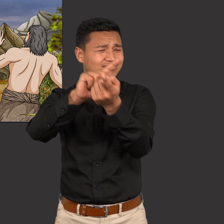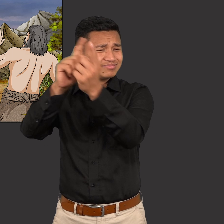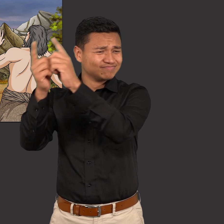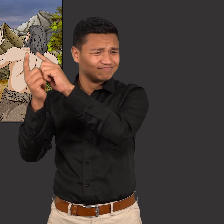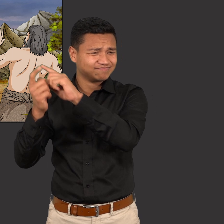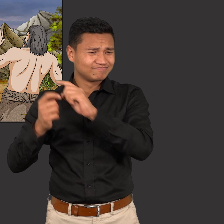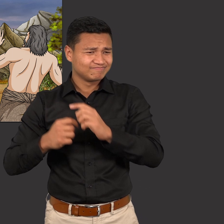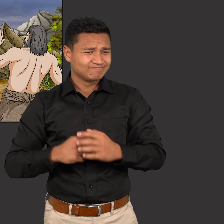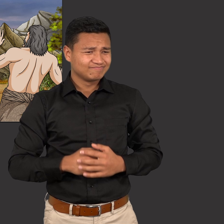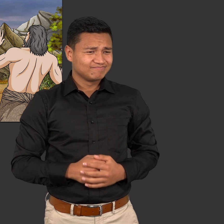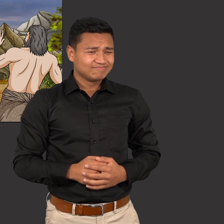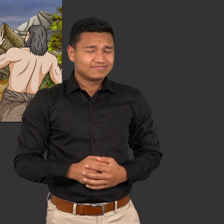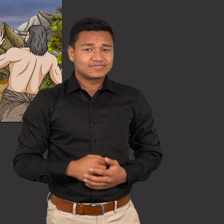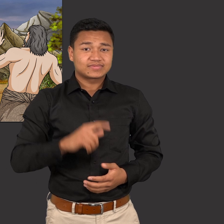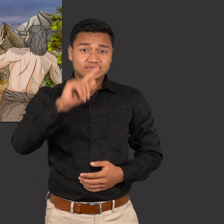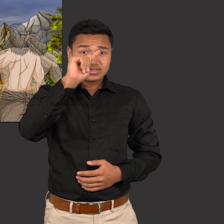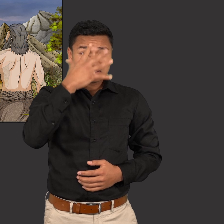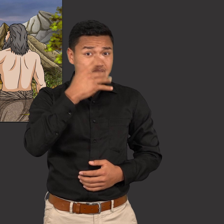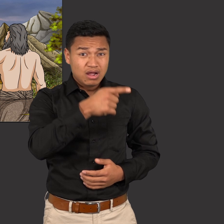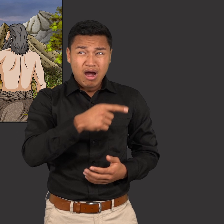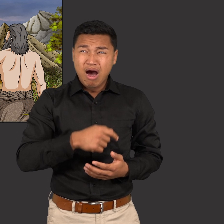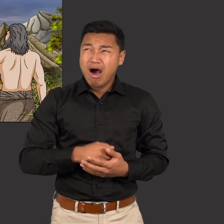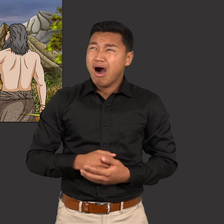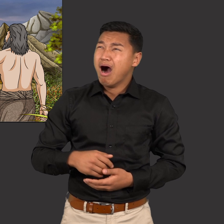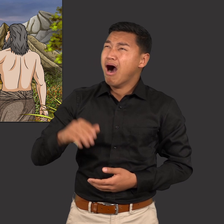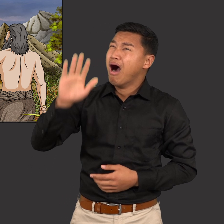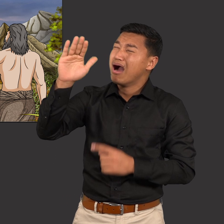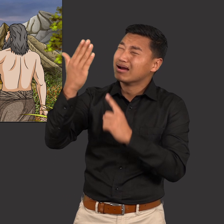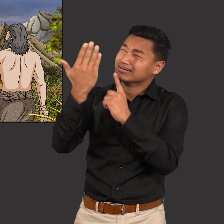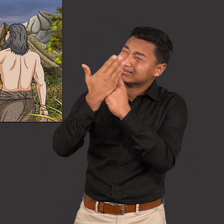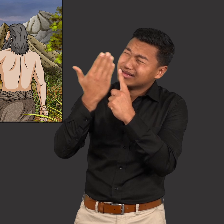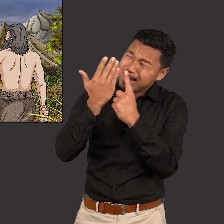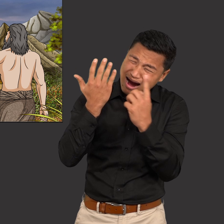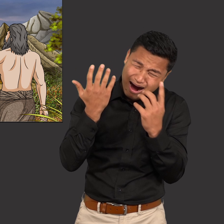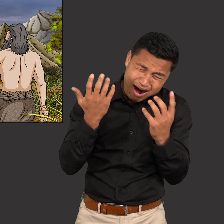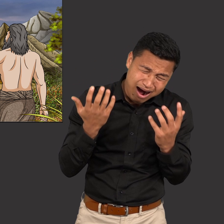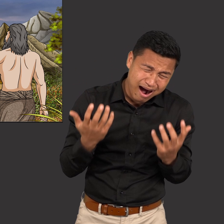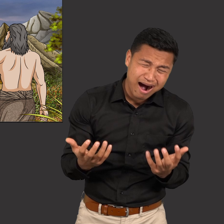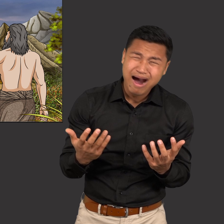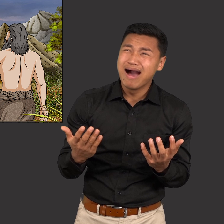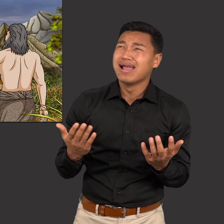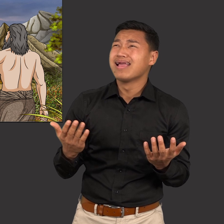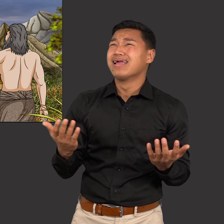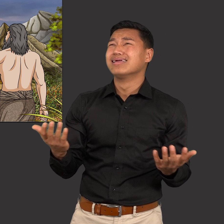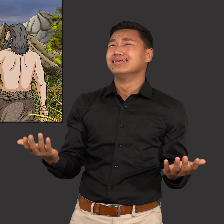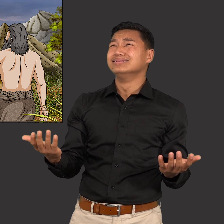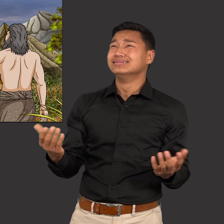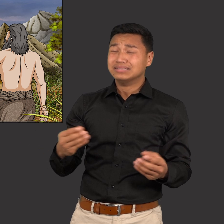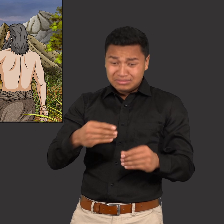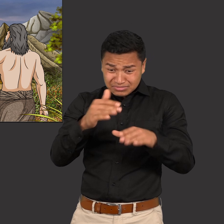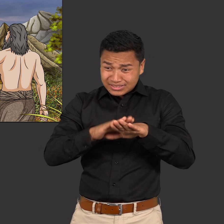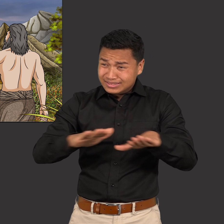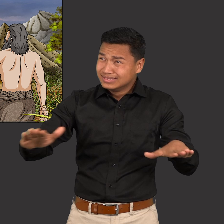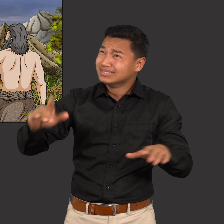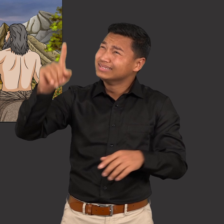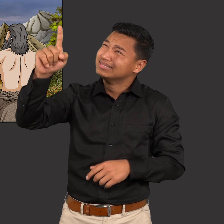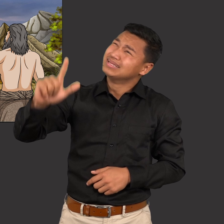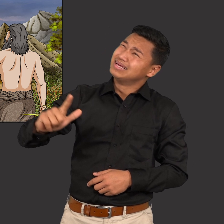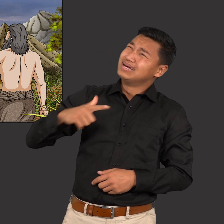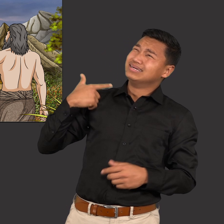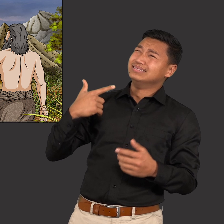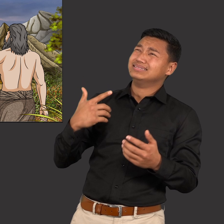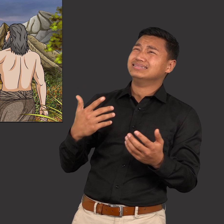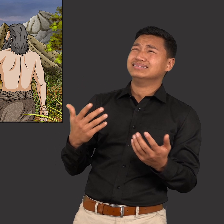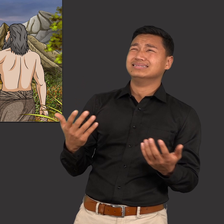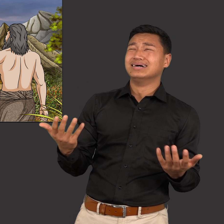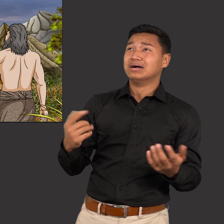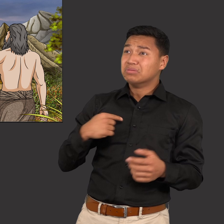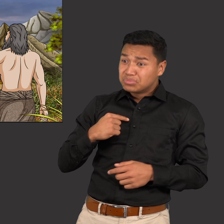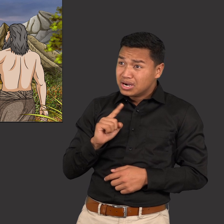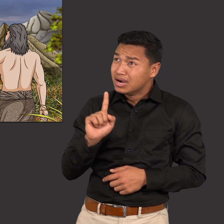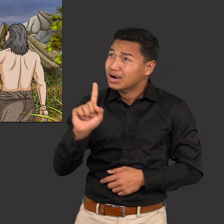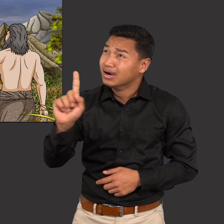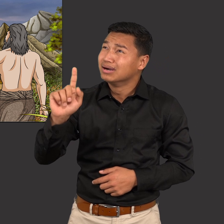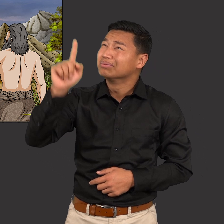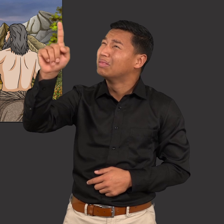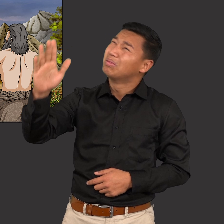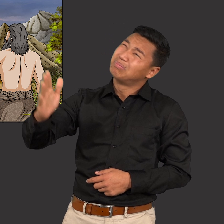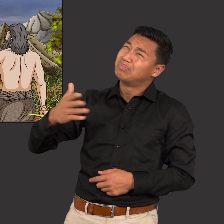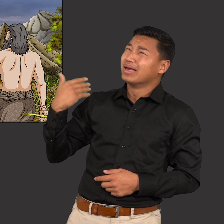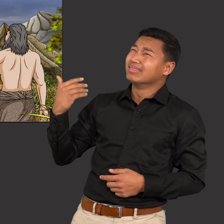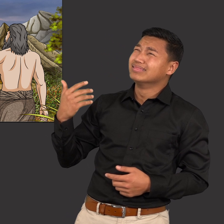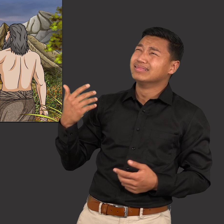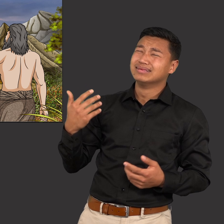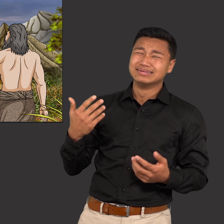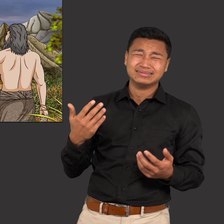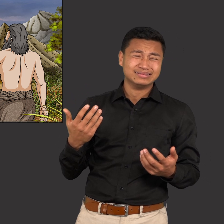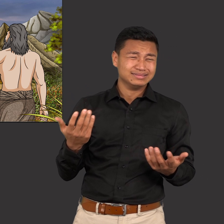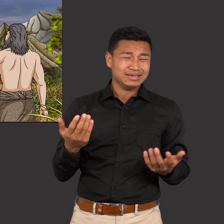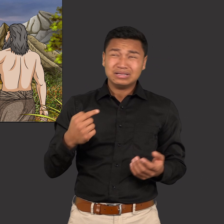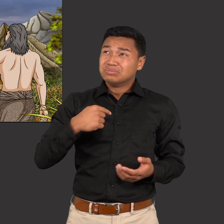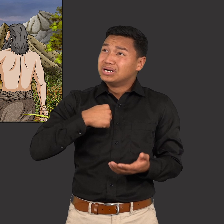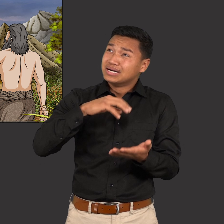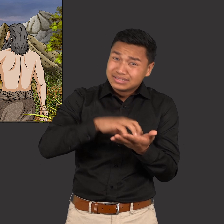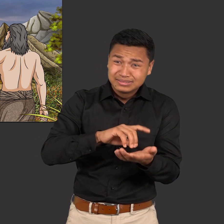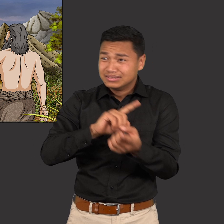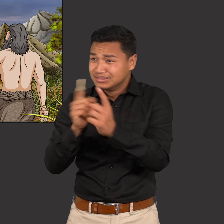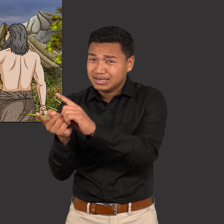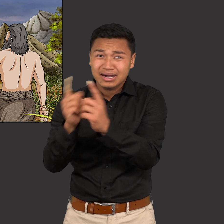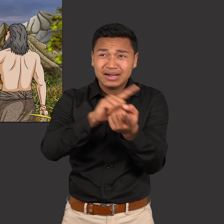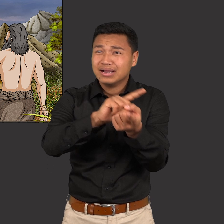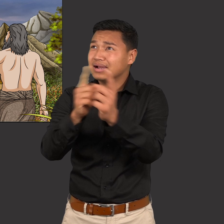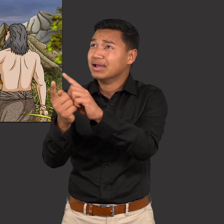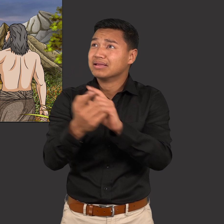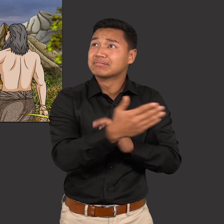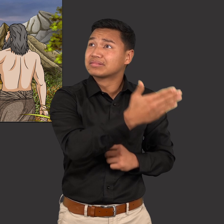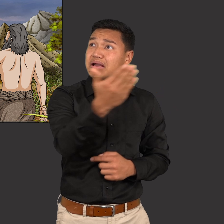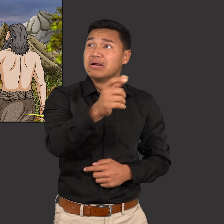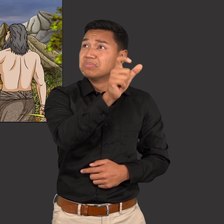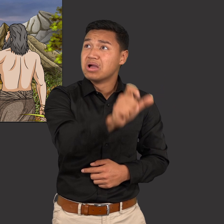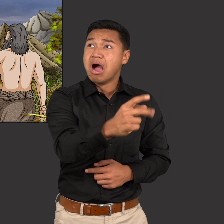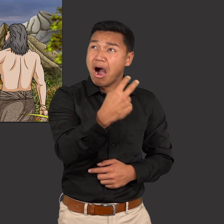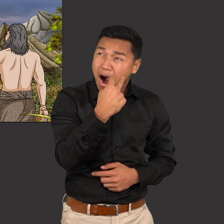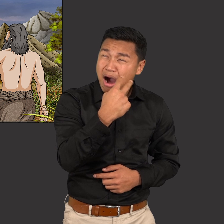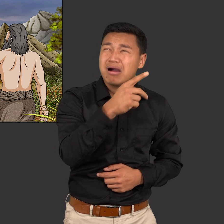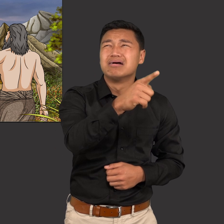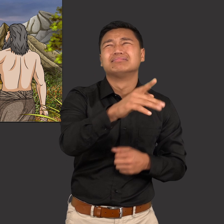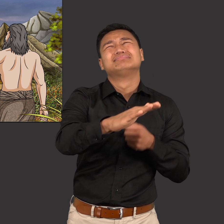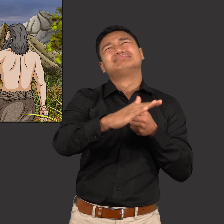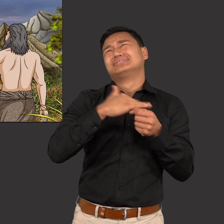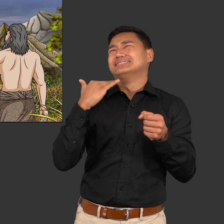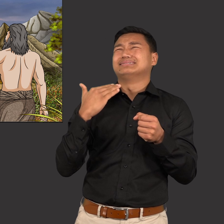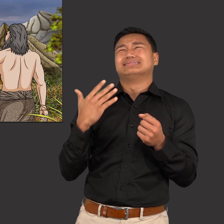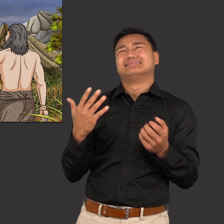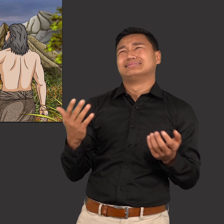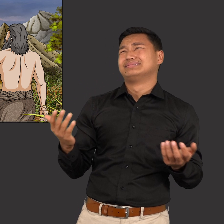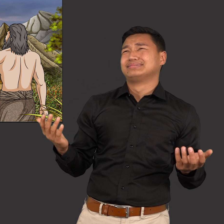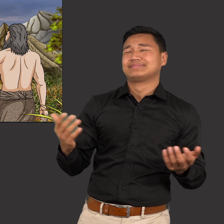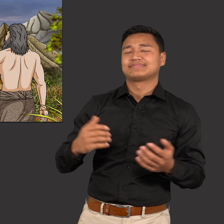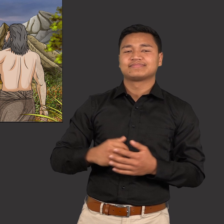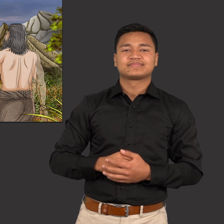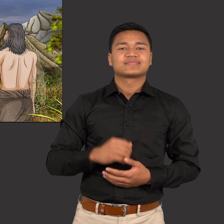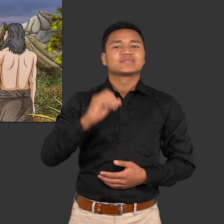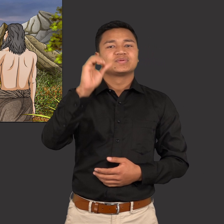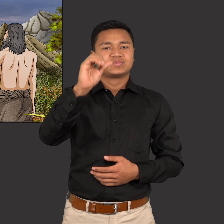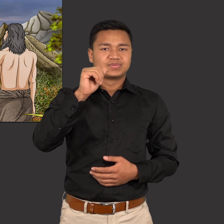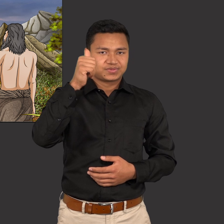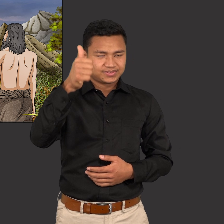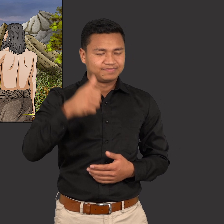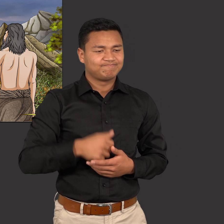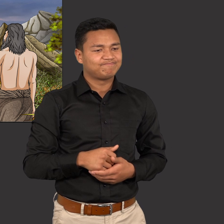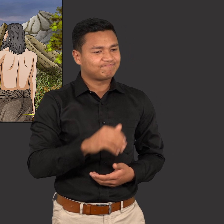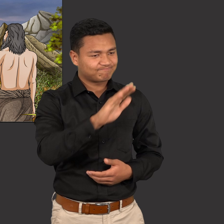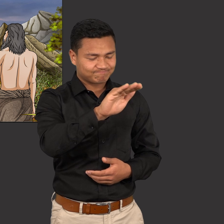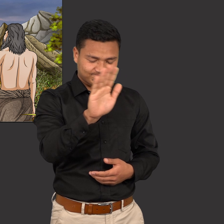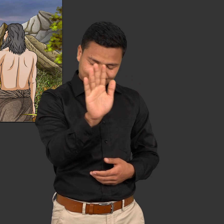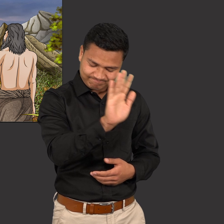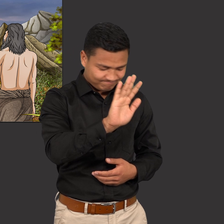But Cain said to the LORD, “My punishment is greater than I can bear. Behold, this day You have driven me from the face of the earth, and from Your face I will be hidden;